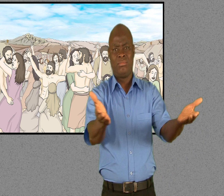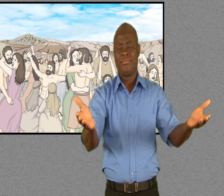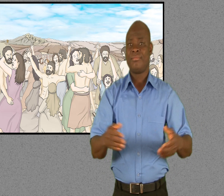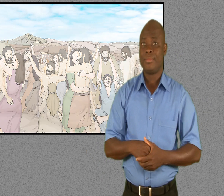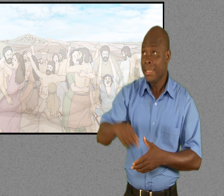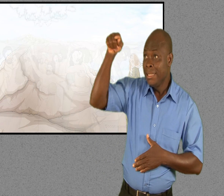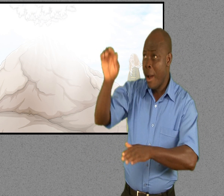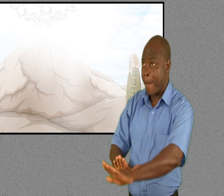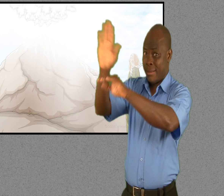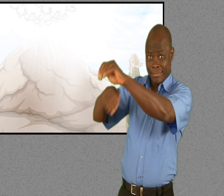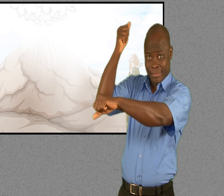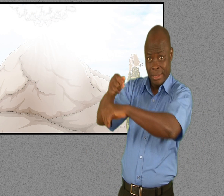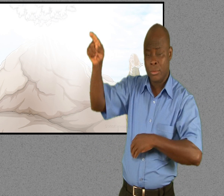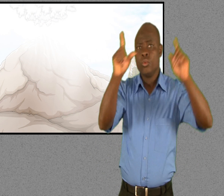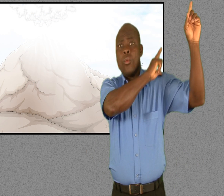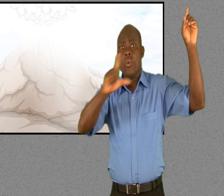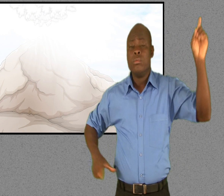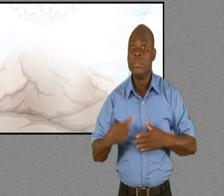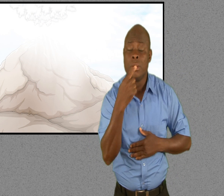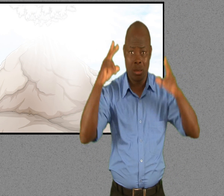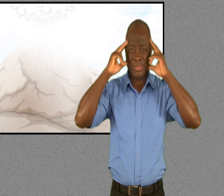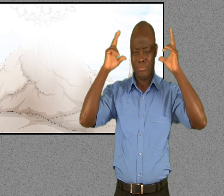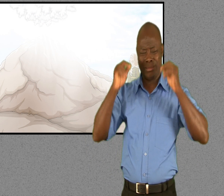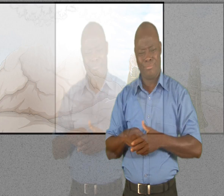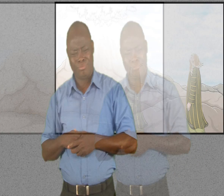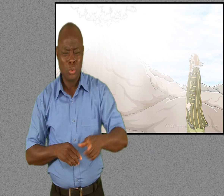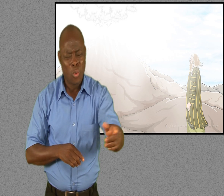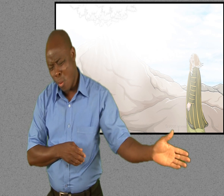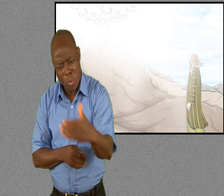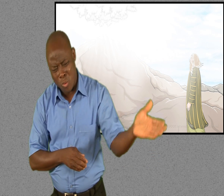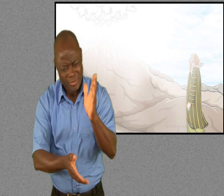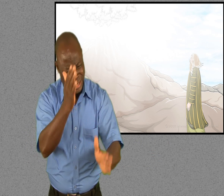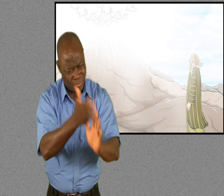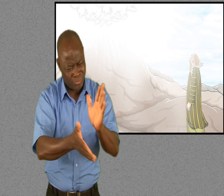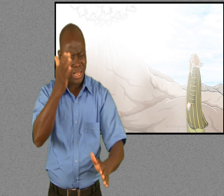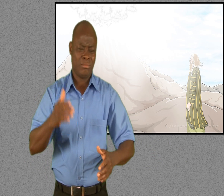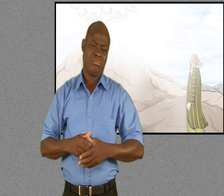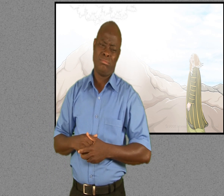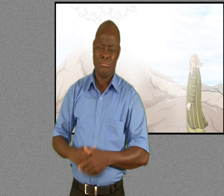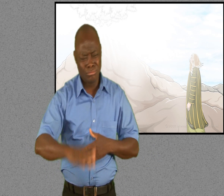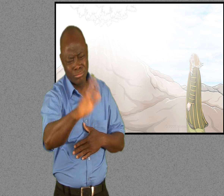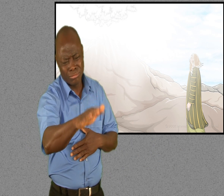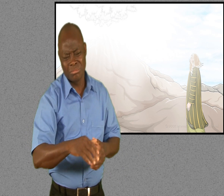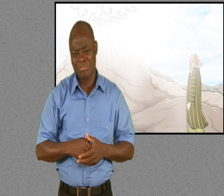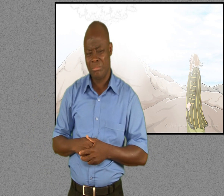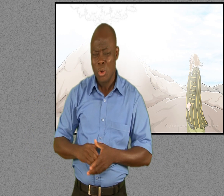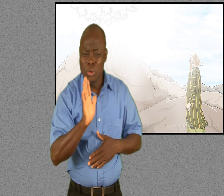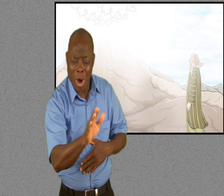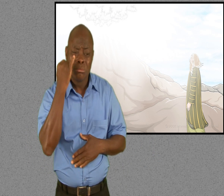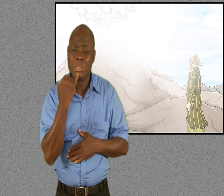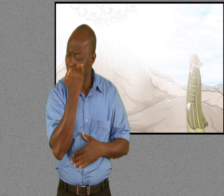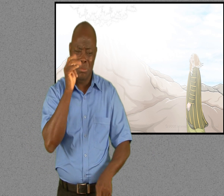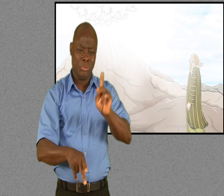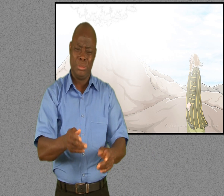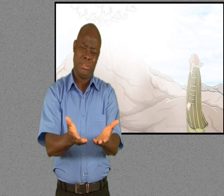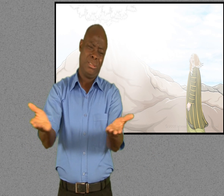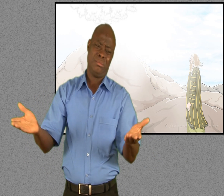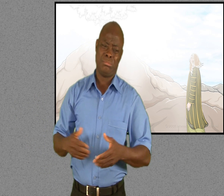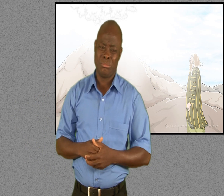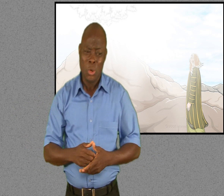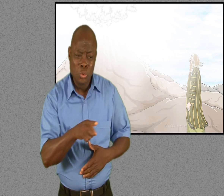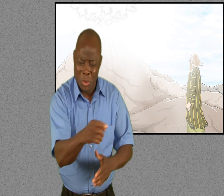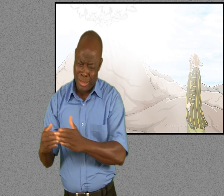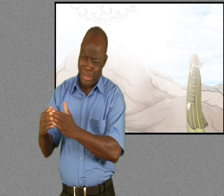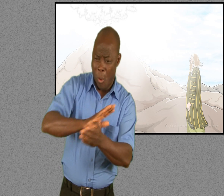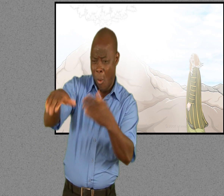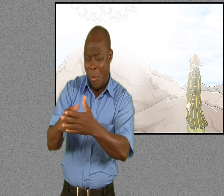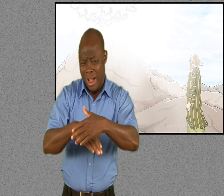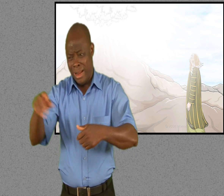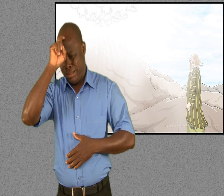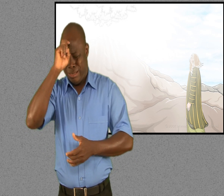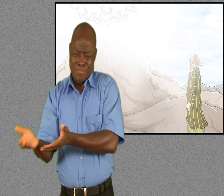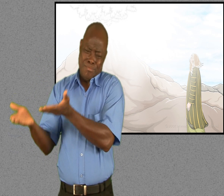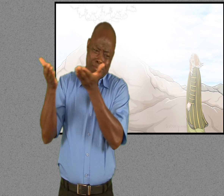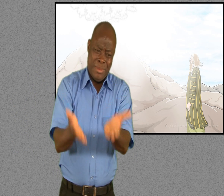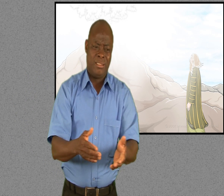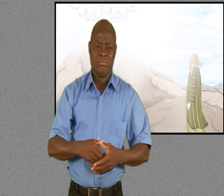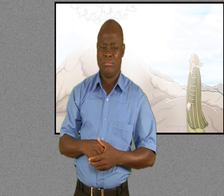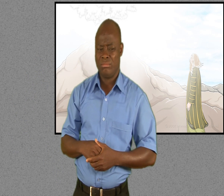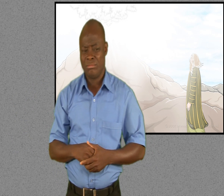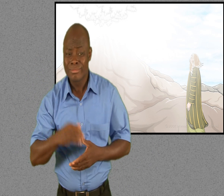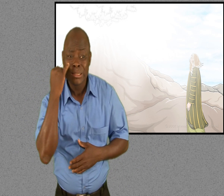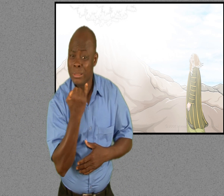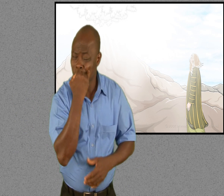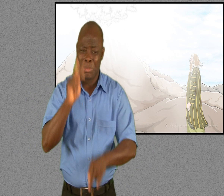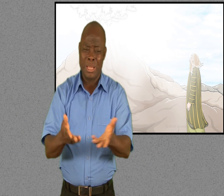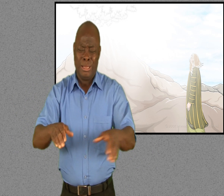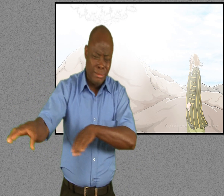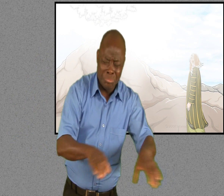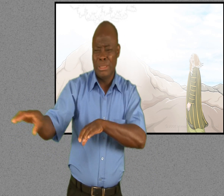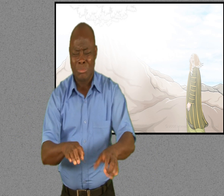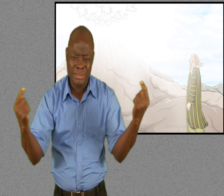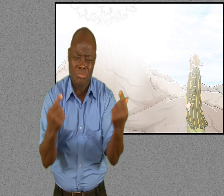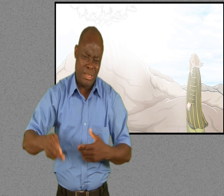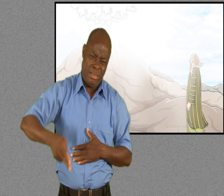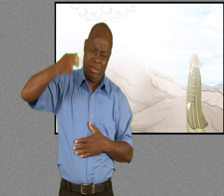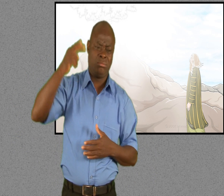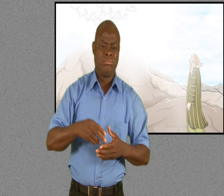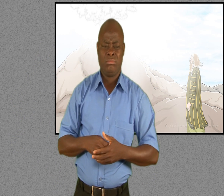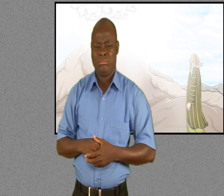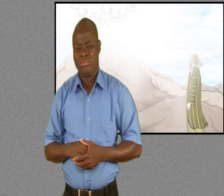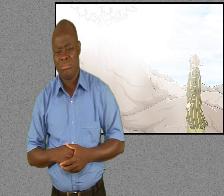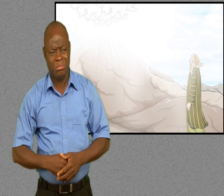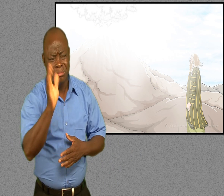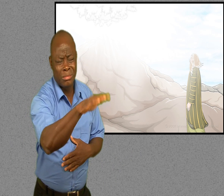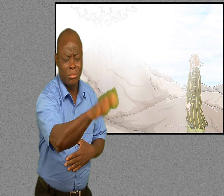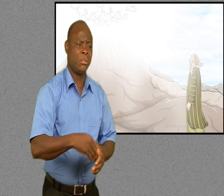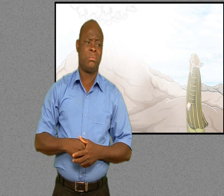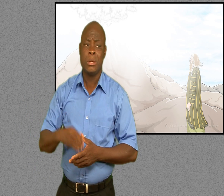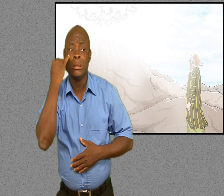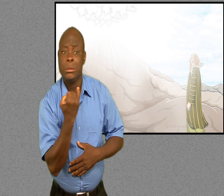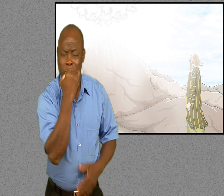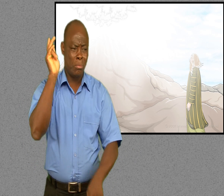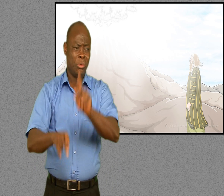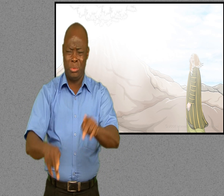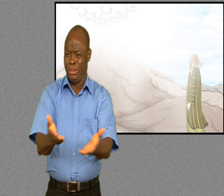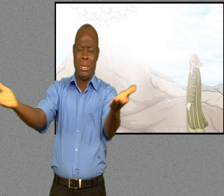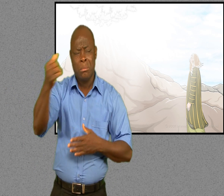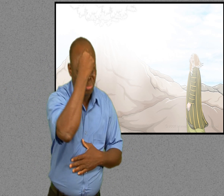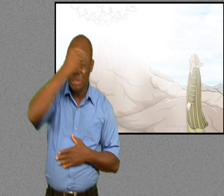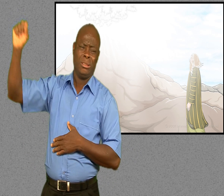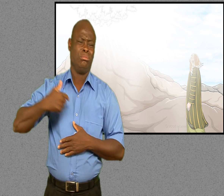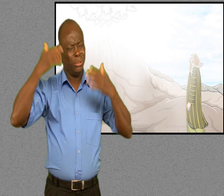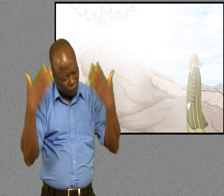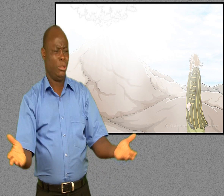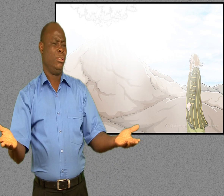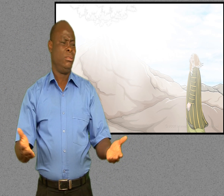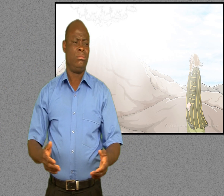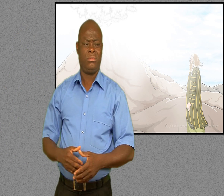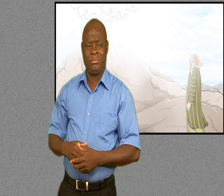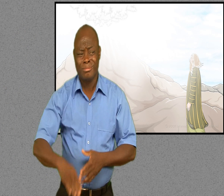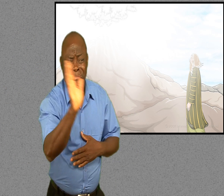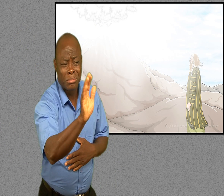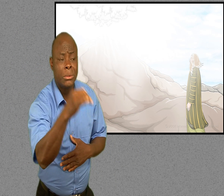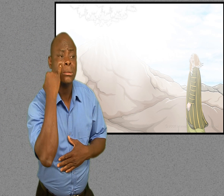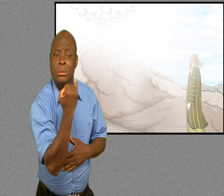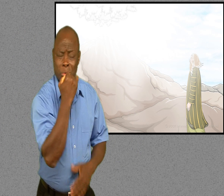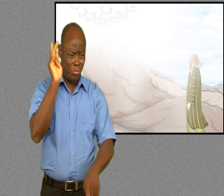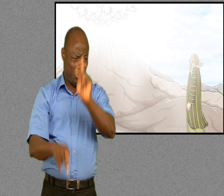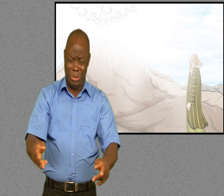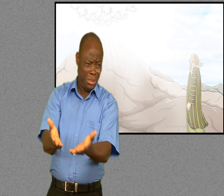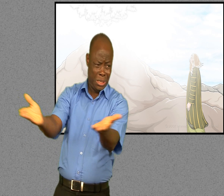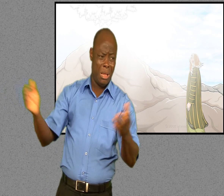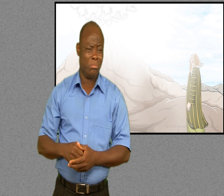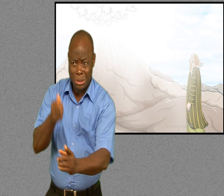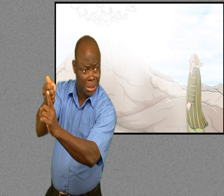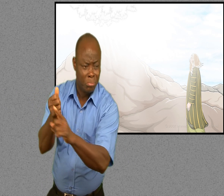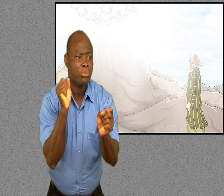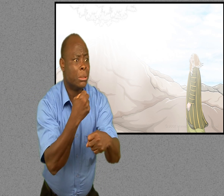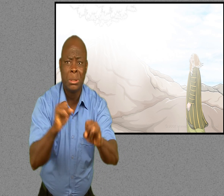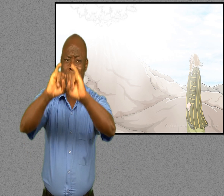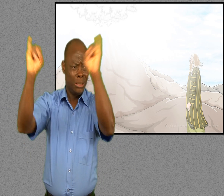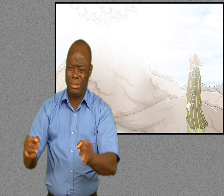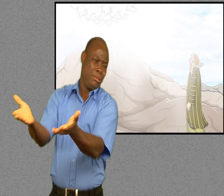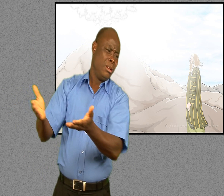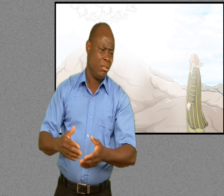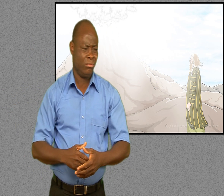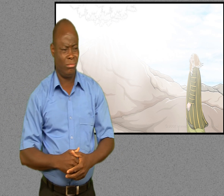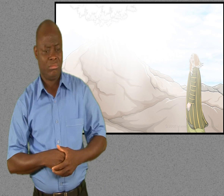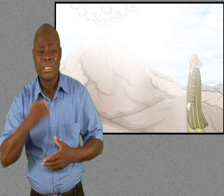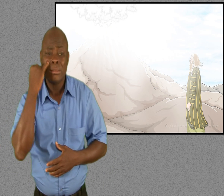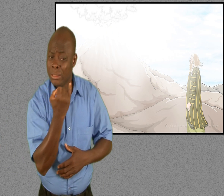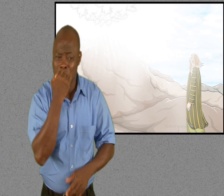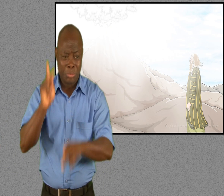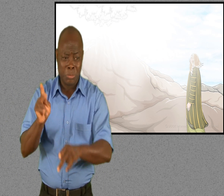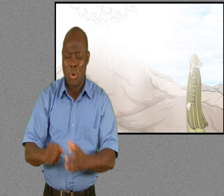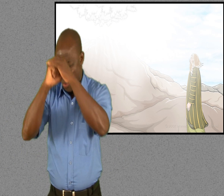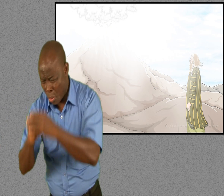Then the LORD said to Moses, “Go down at once, for your people, whom you brought up out of the land of Egypt, have corrupted themselves. How quickly they have turned aside from the way that I commanded them! They have made for themselves a molten calf and have bowed down to it.